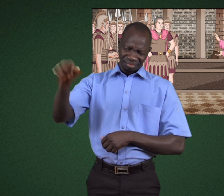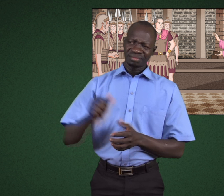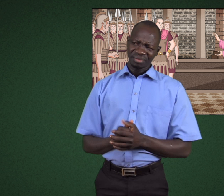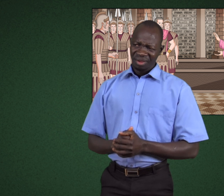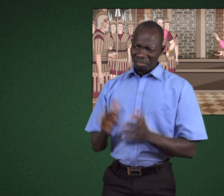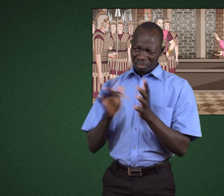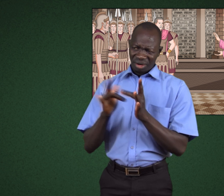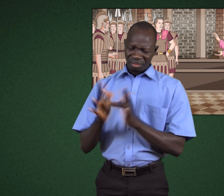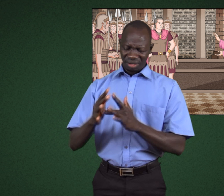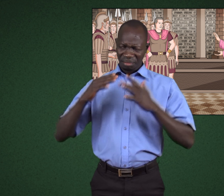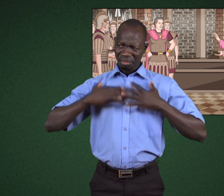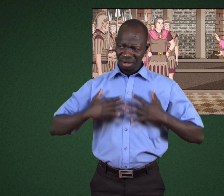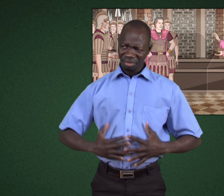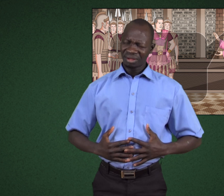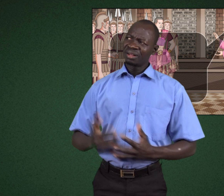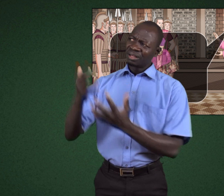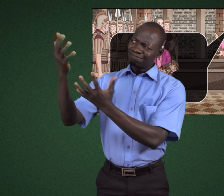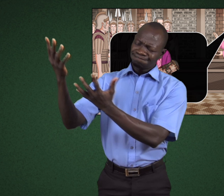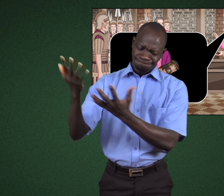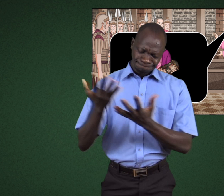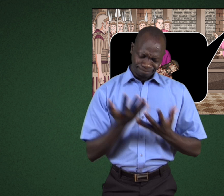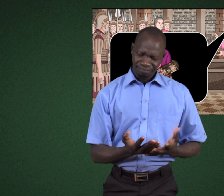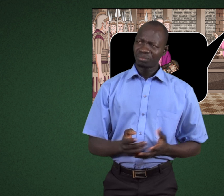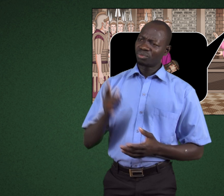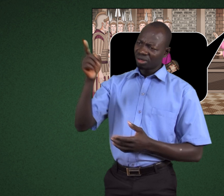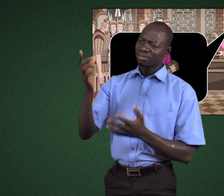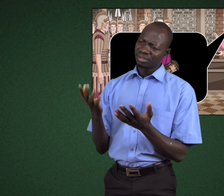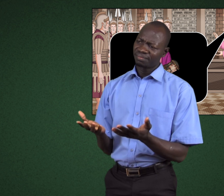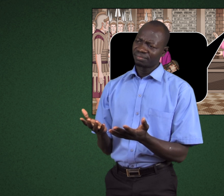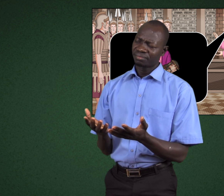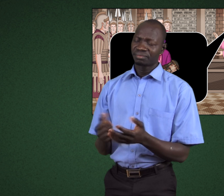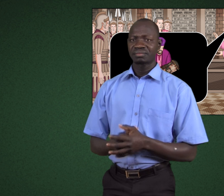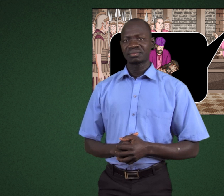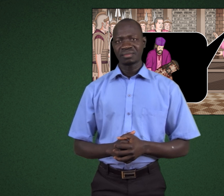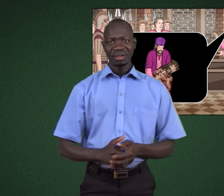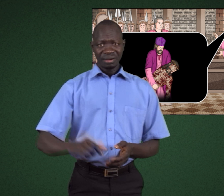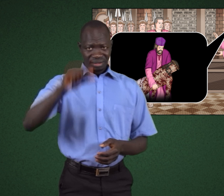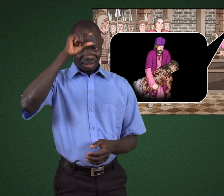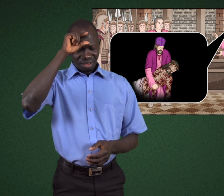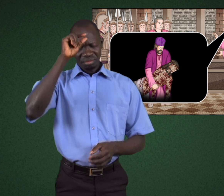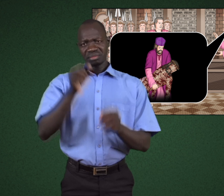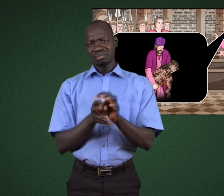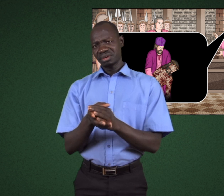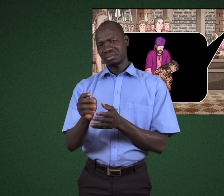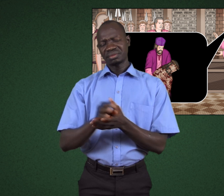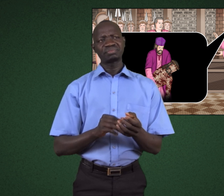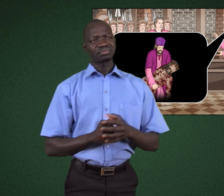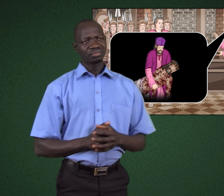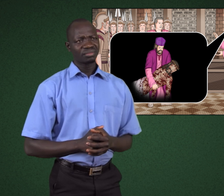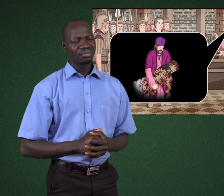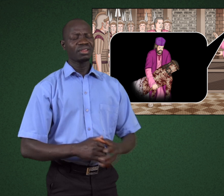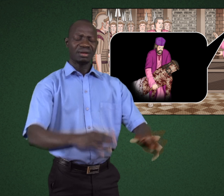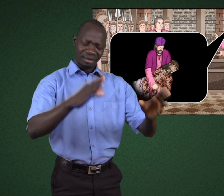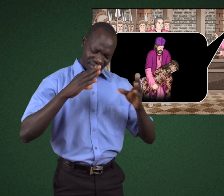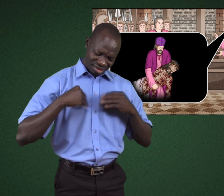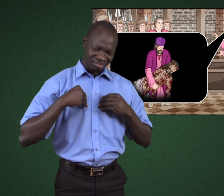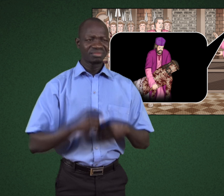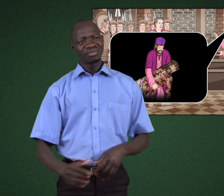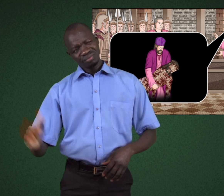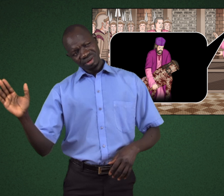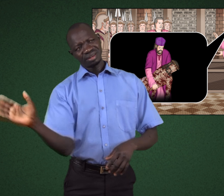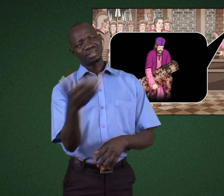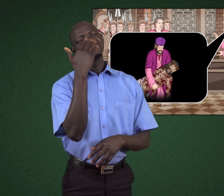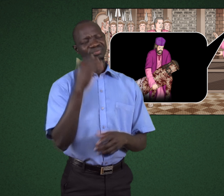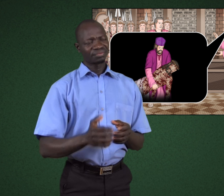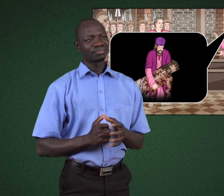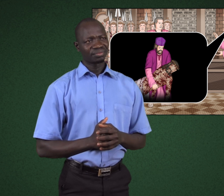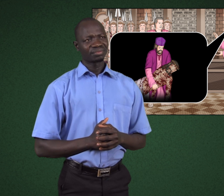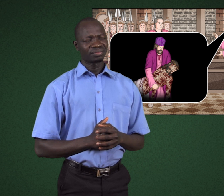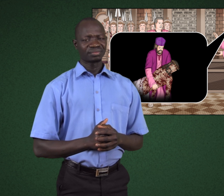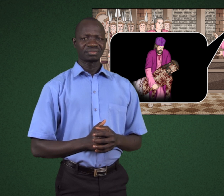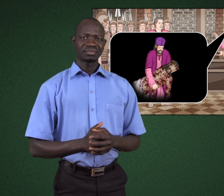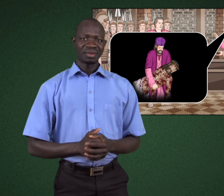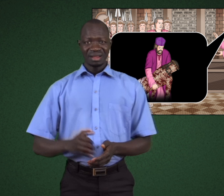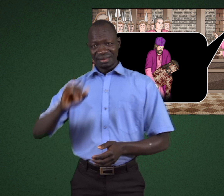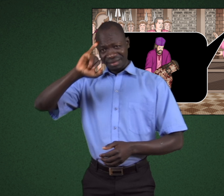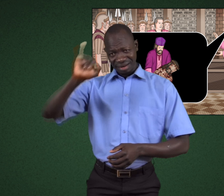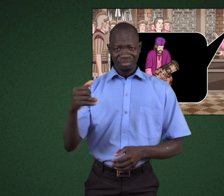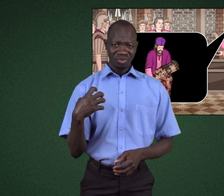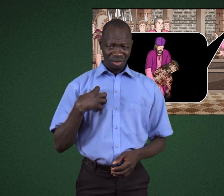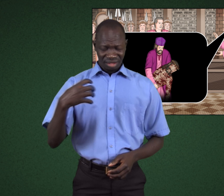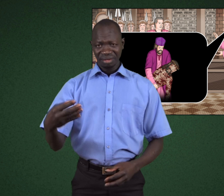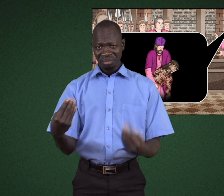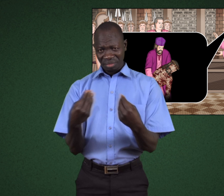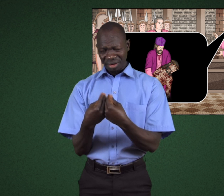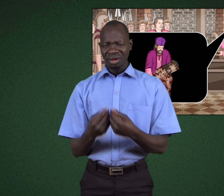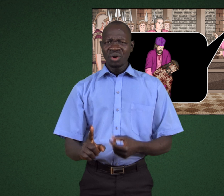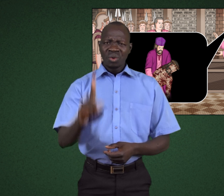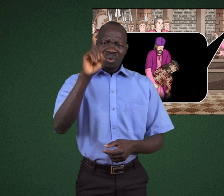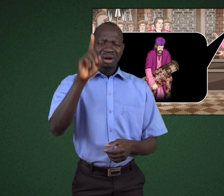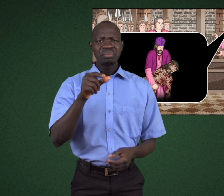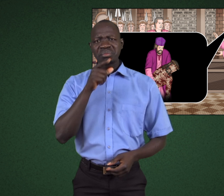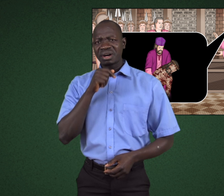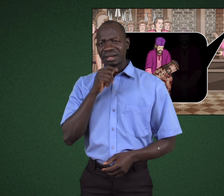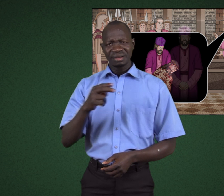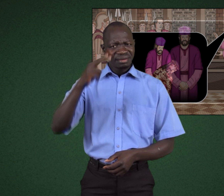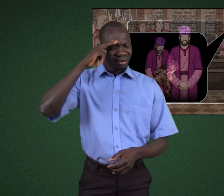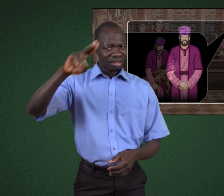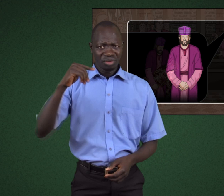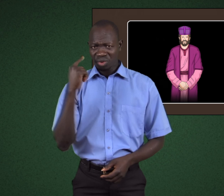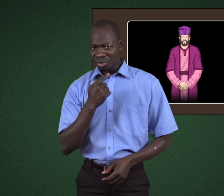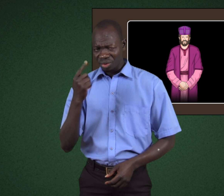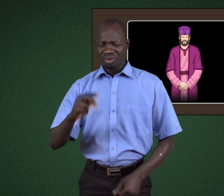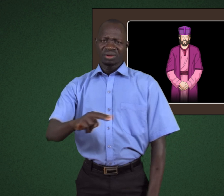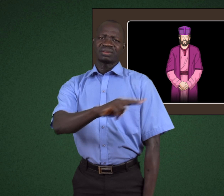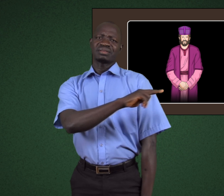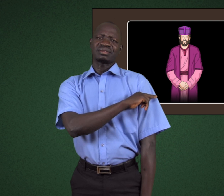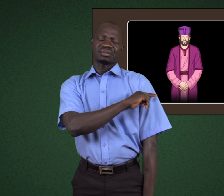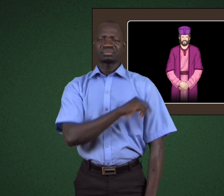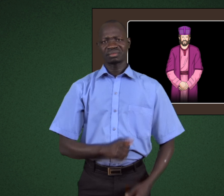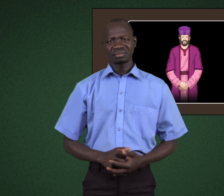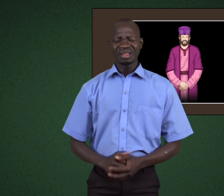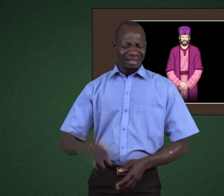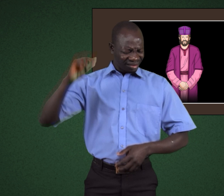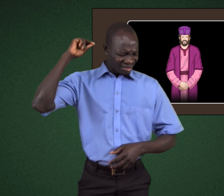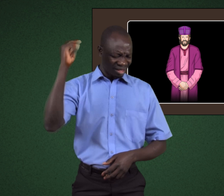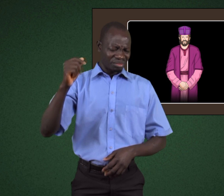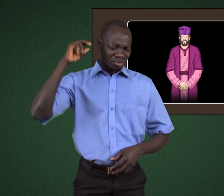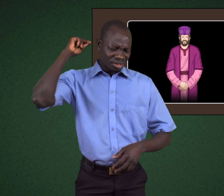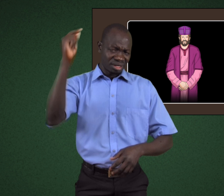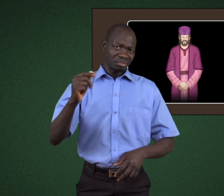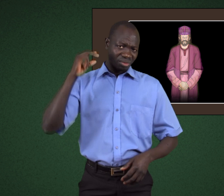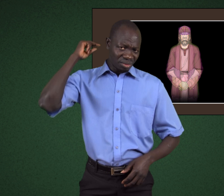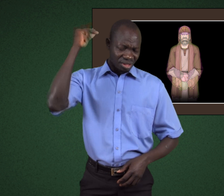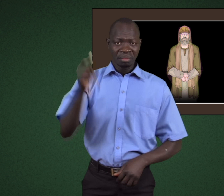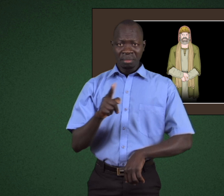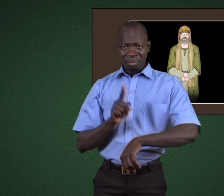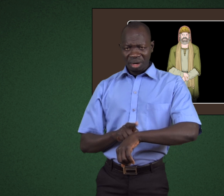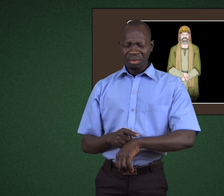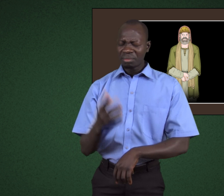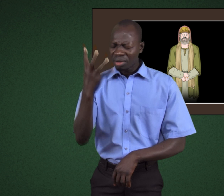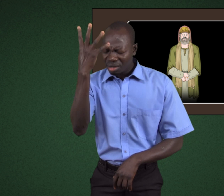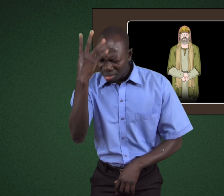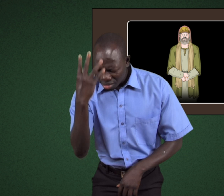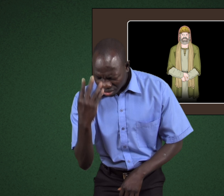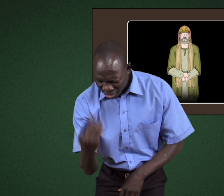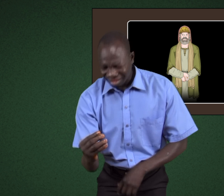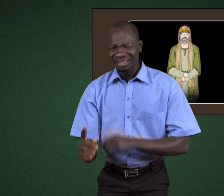Pilate gave him permission, so he came and removed His body.